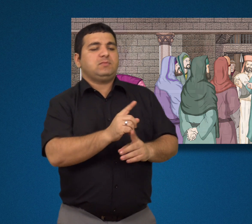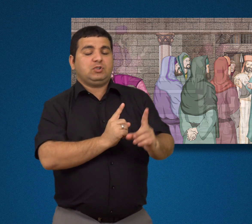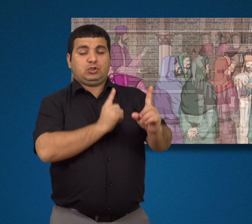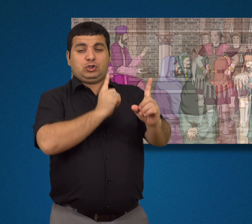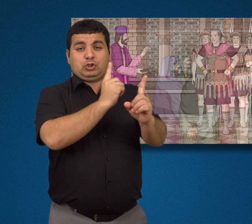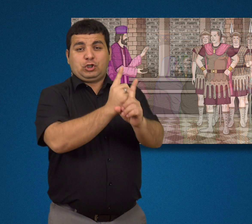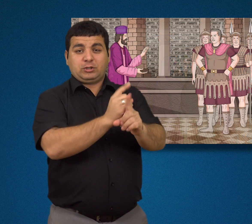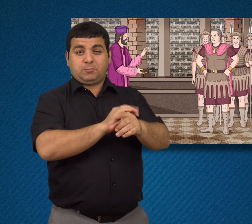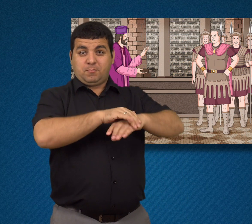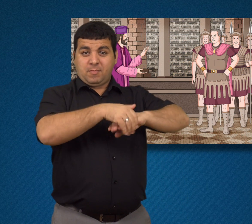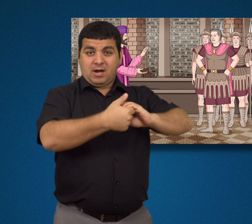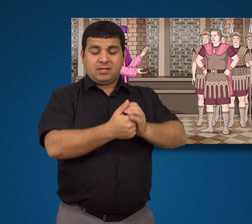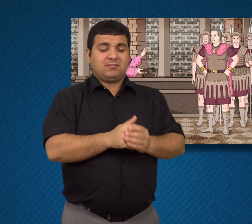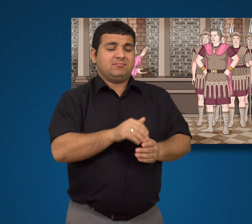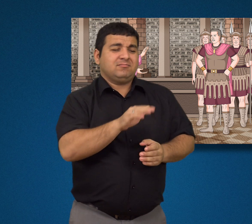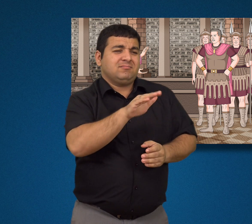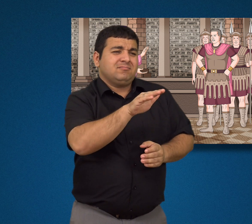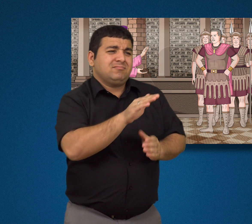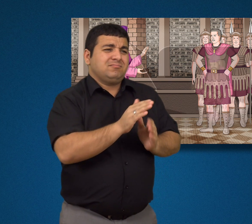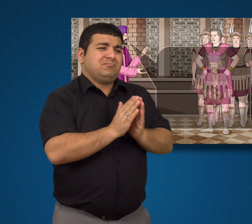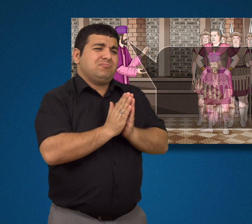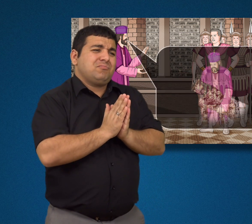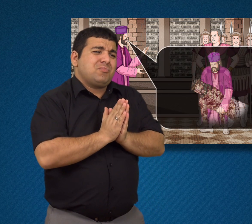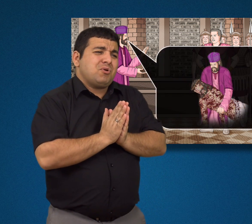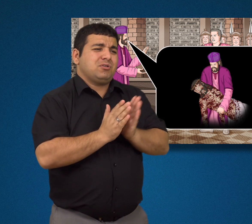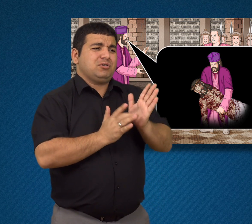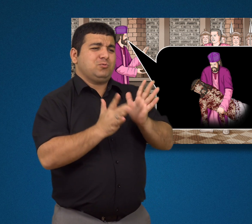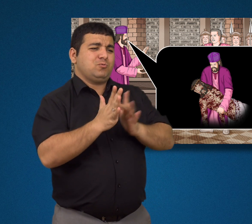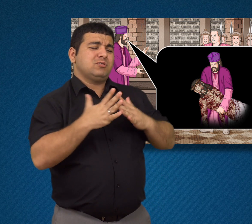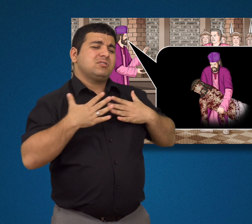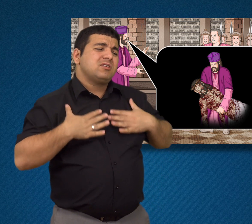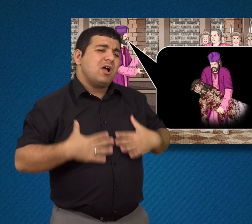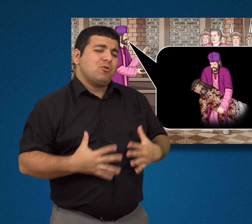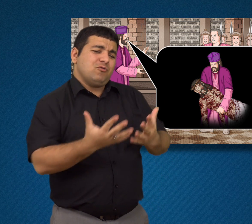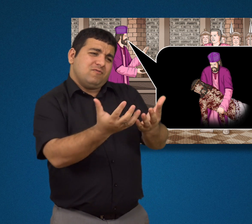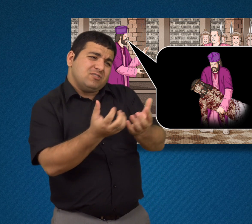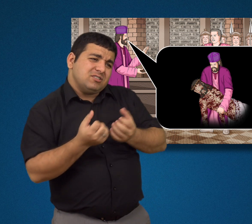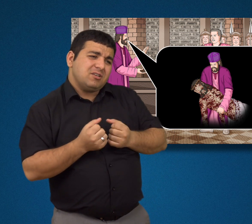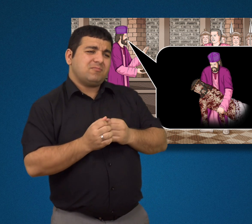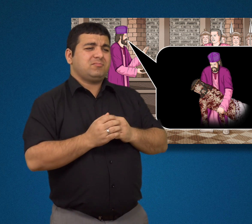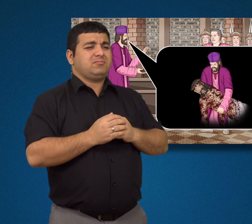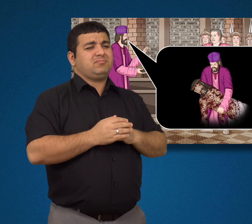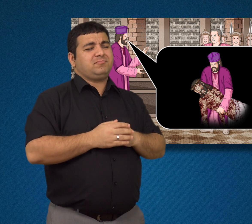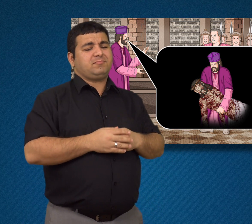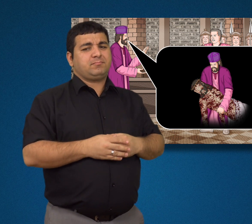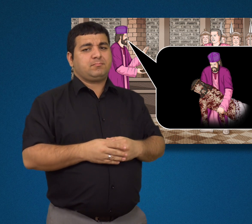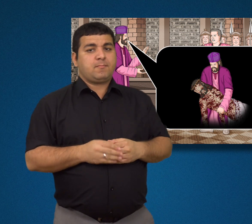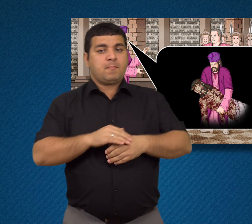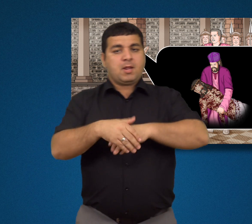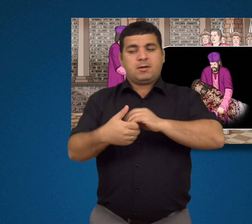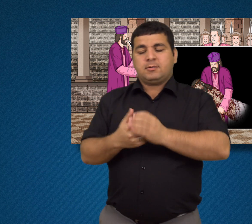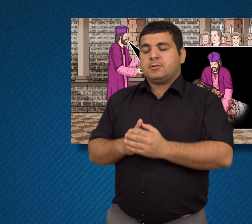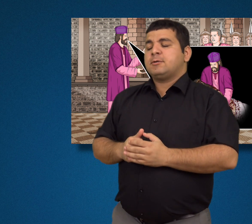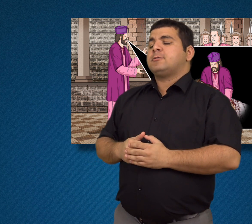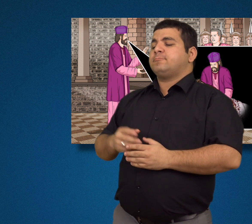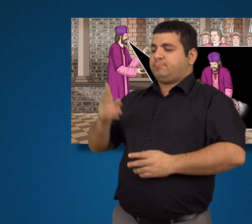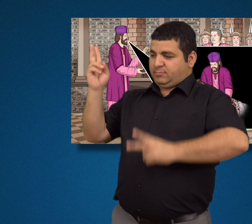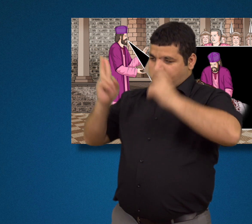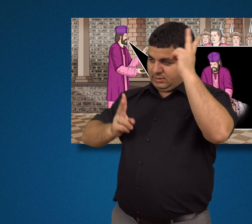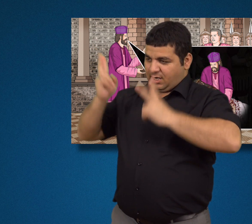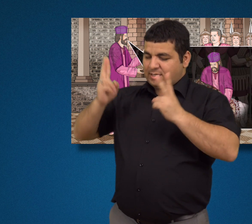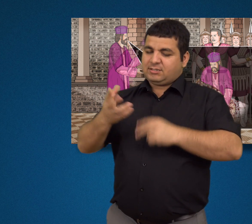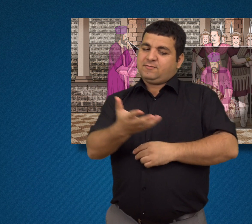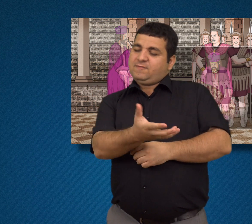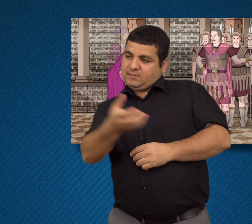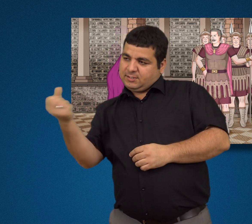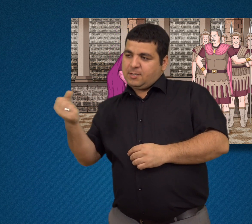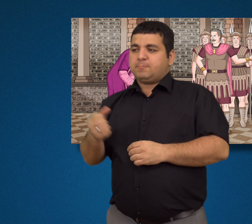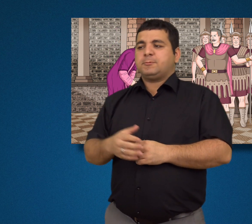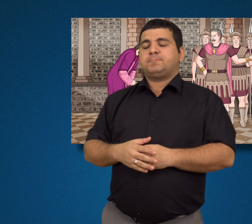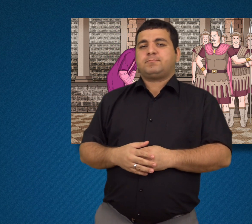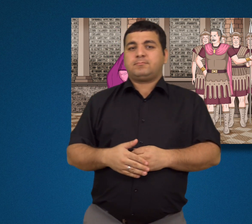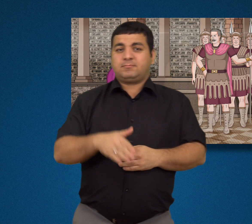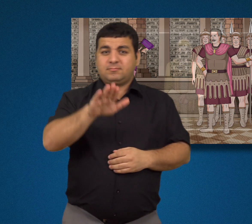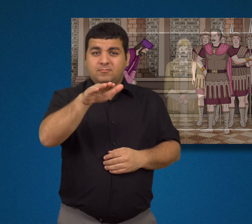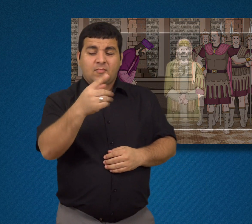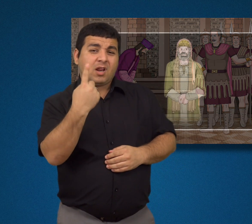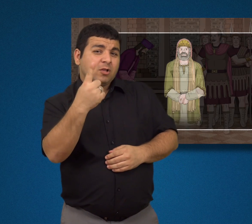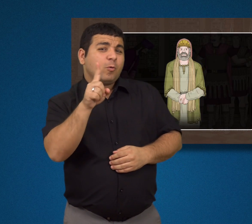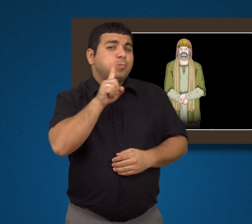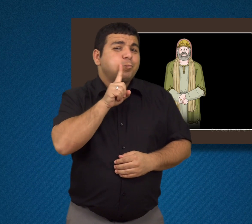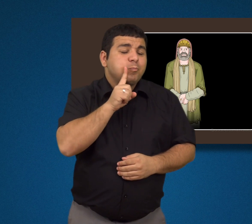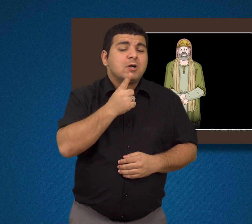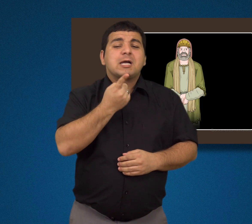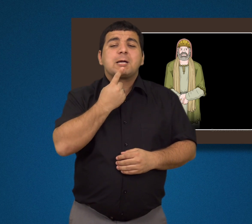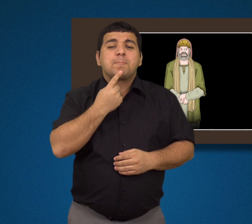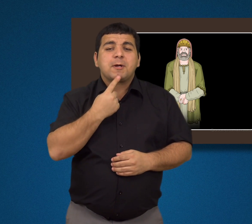Pilate gave him permission, so he came and removed His body.